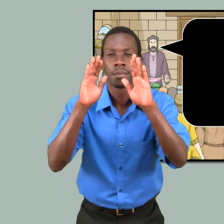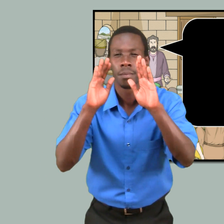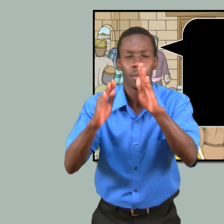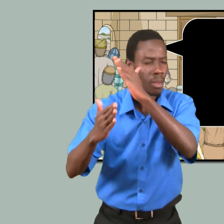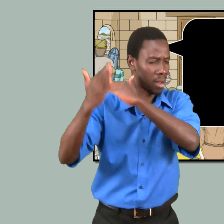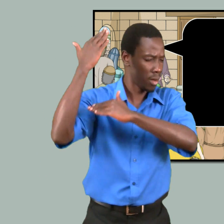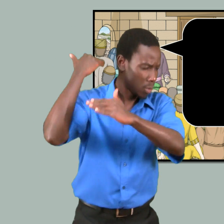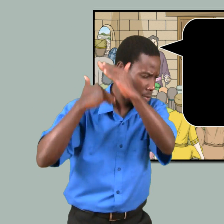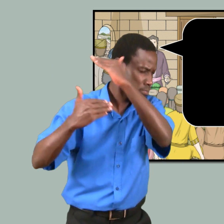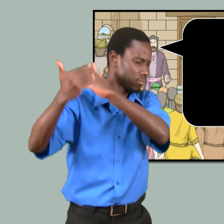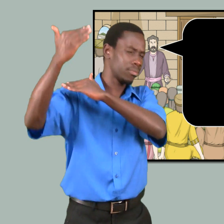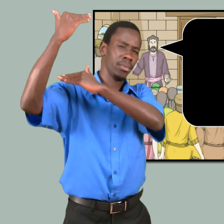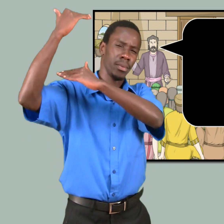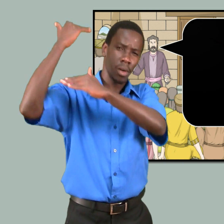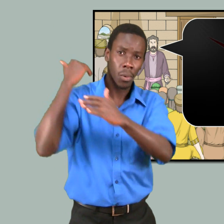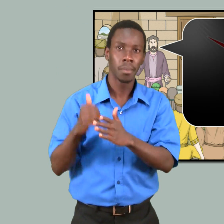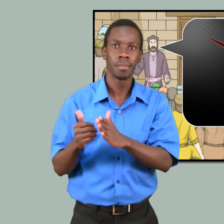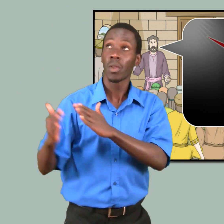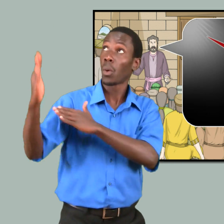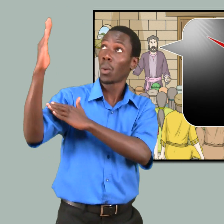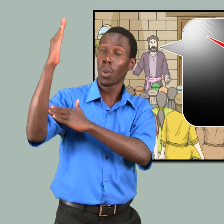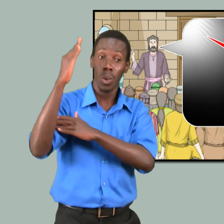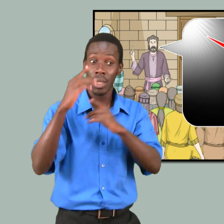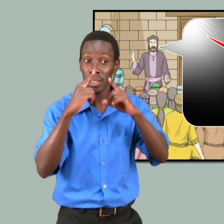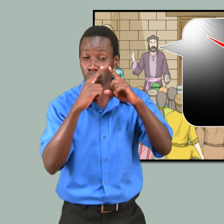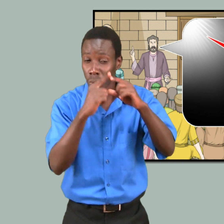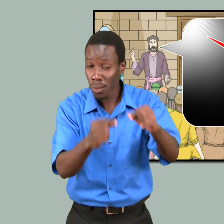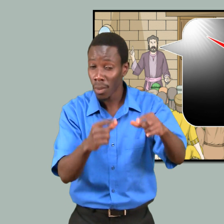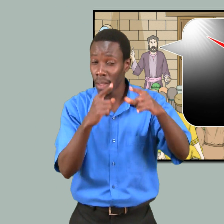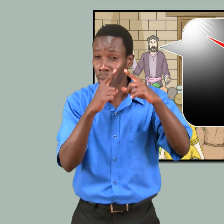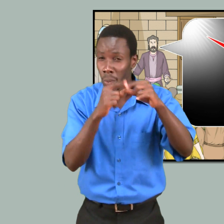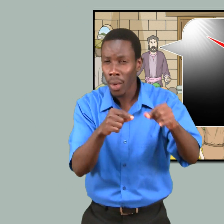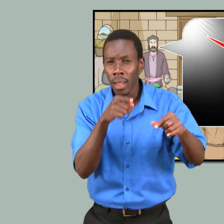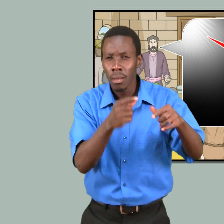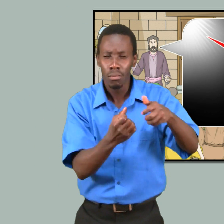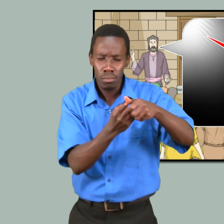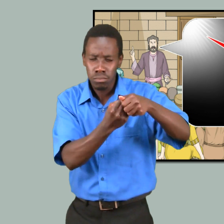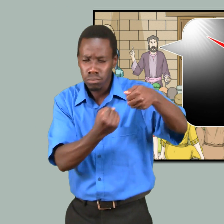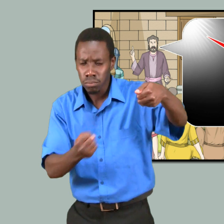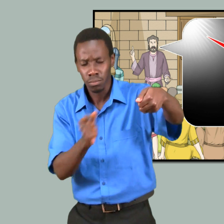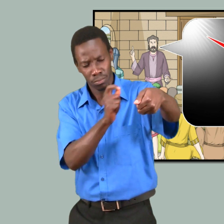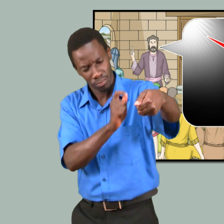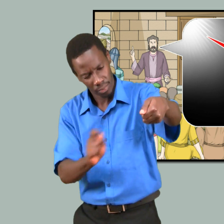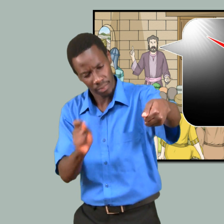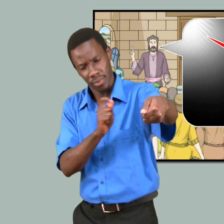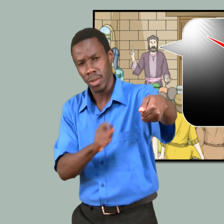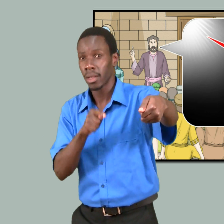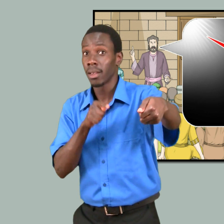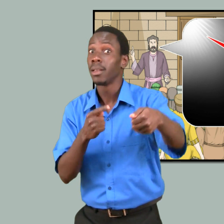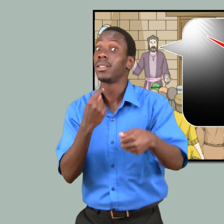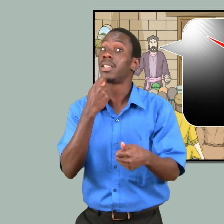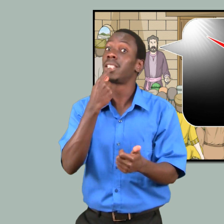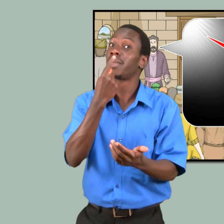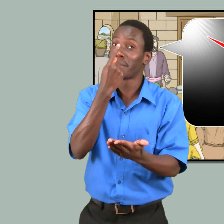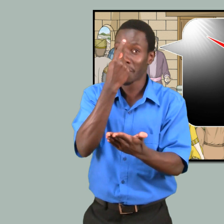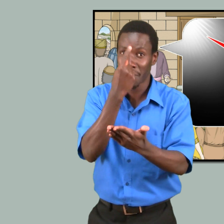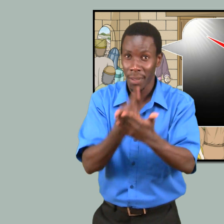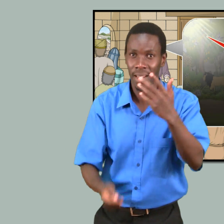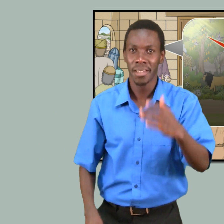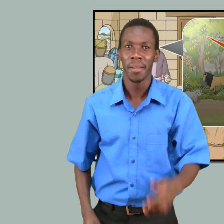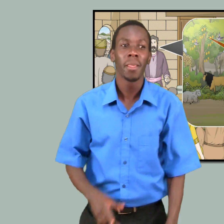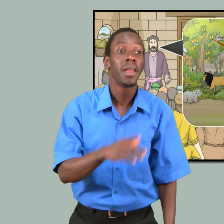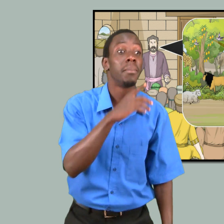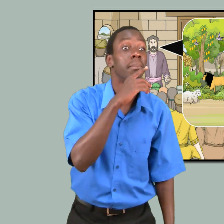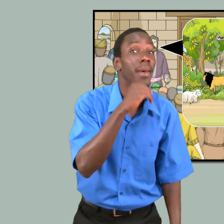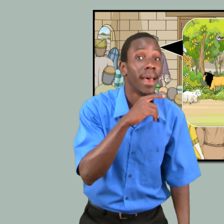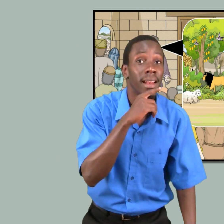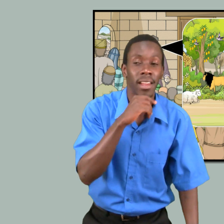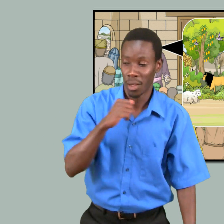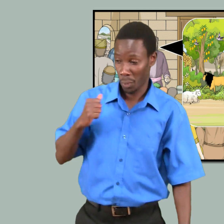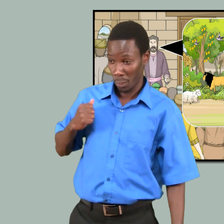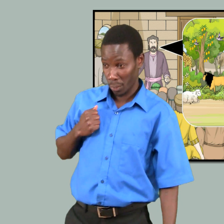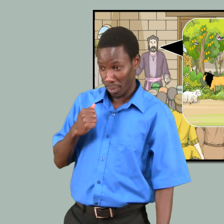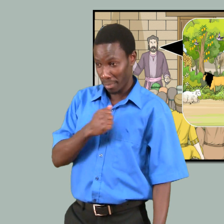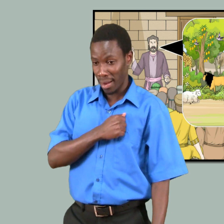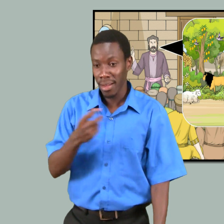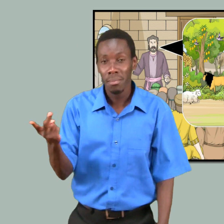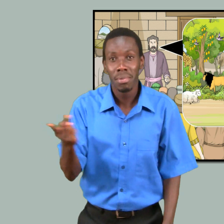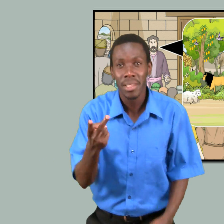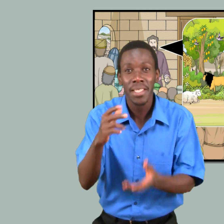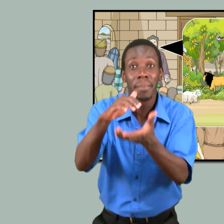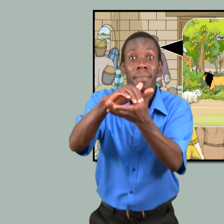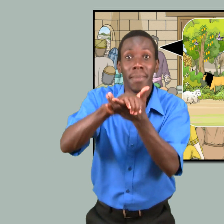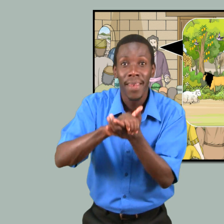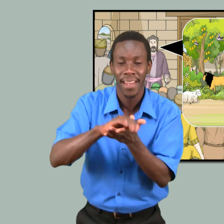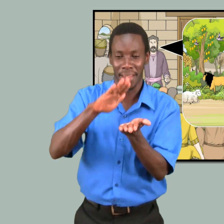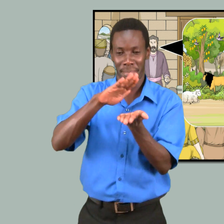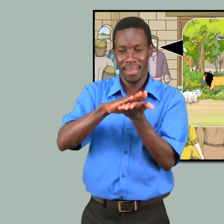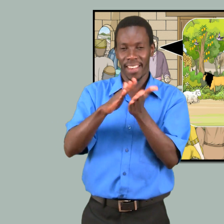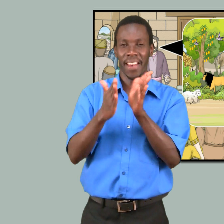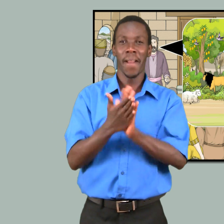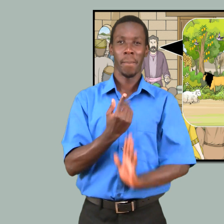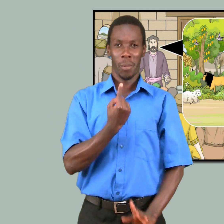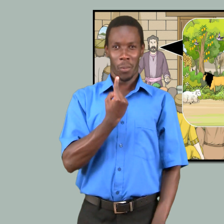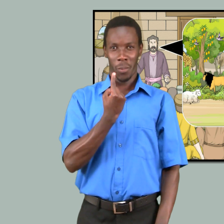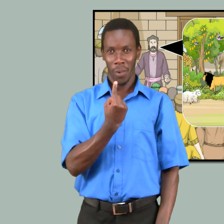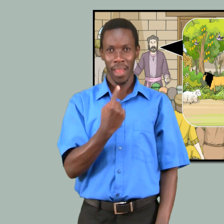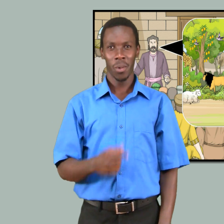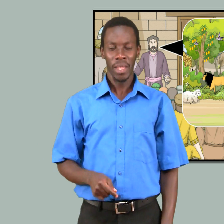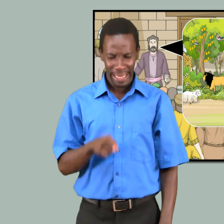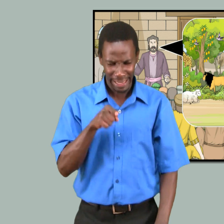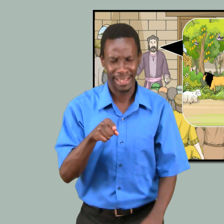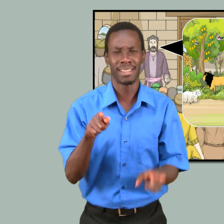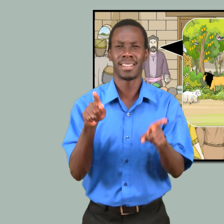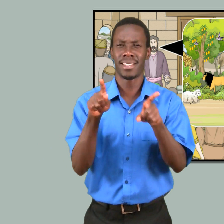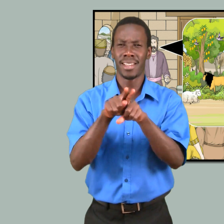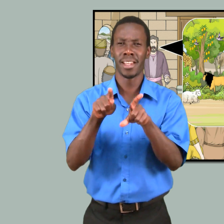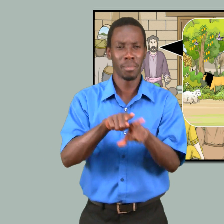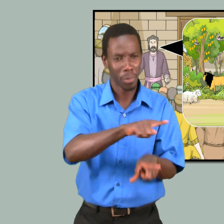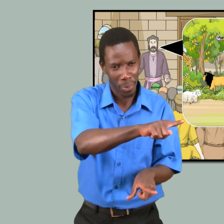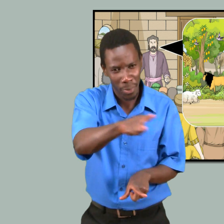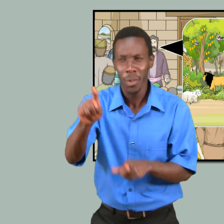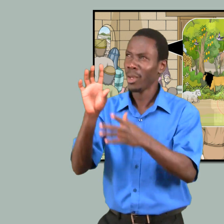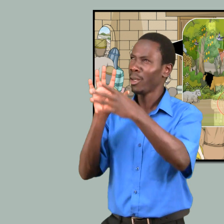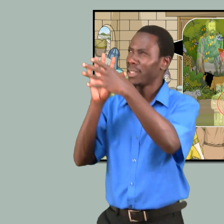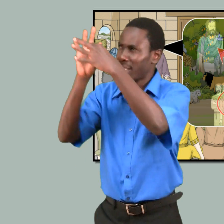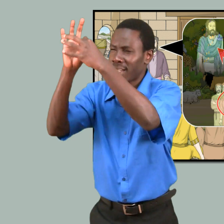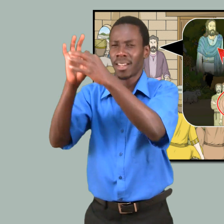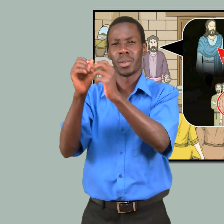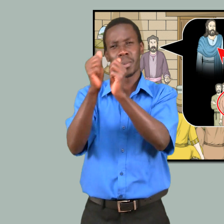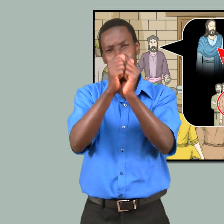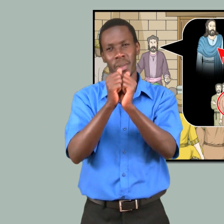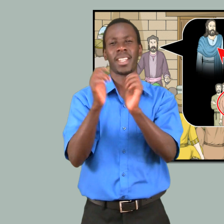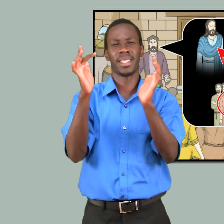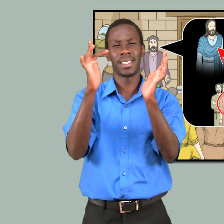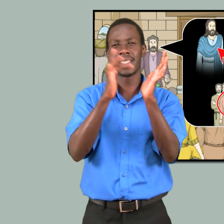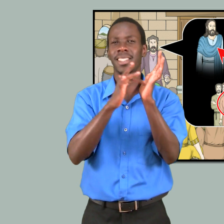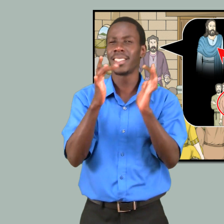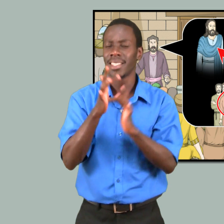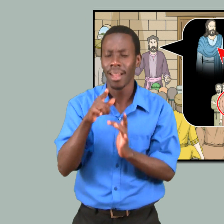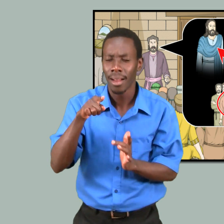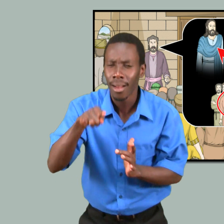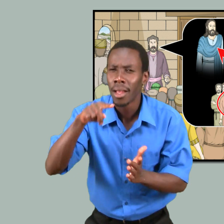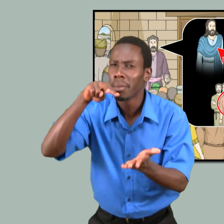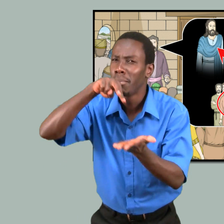For it is said, “The two will become one flesh.”